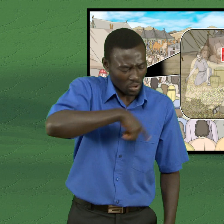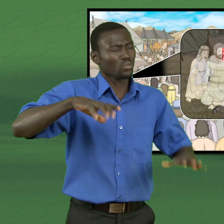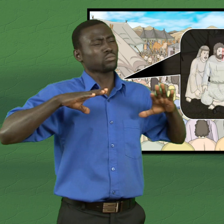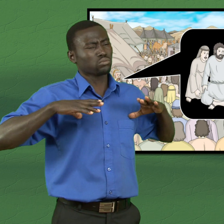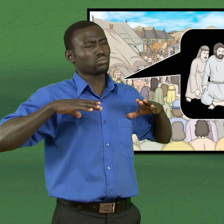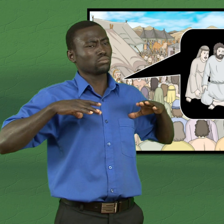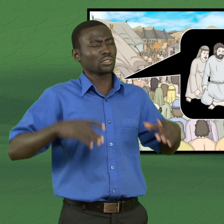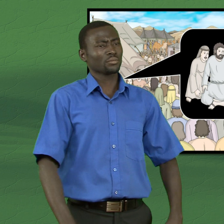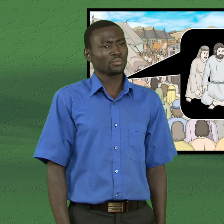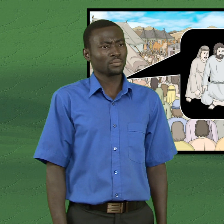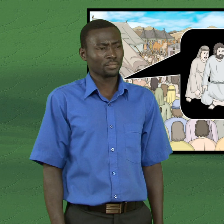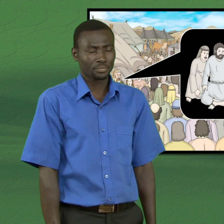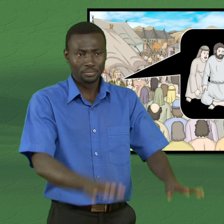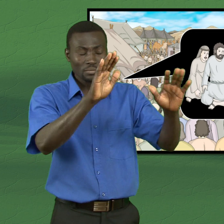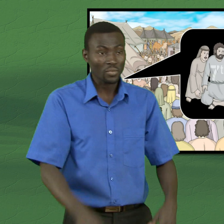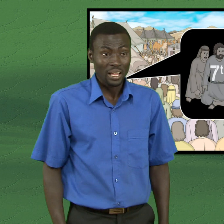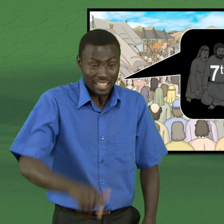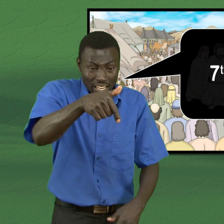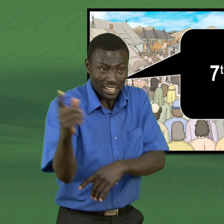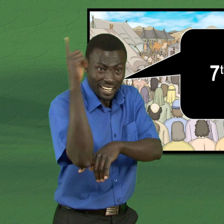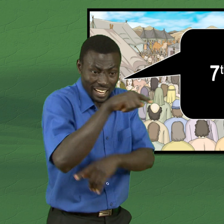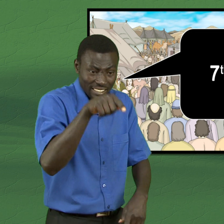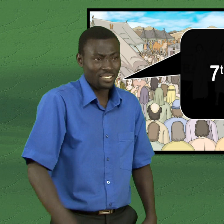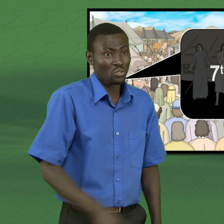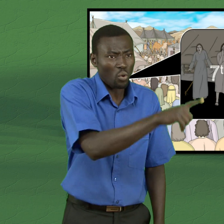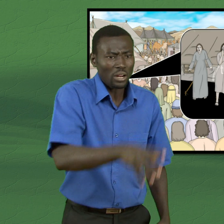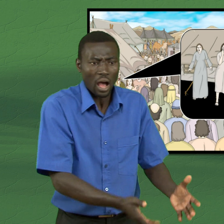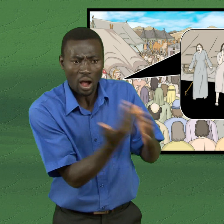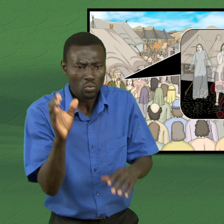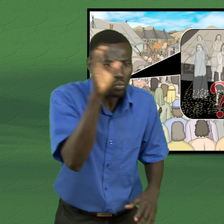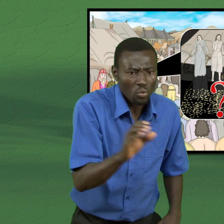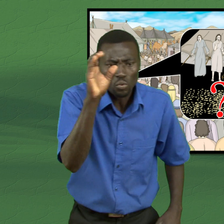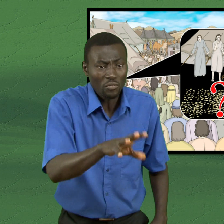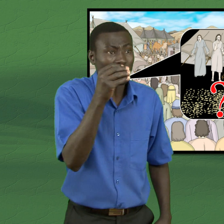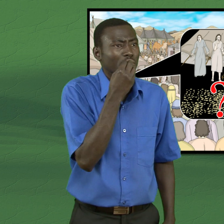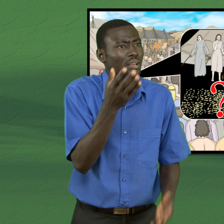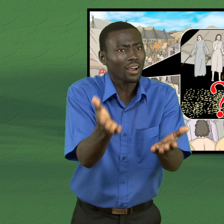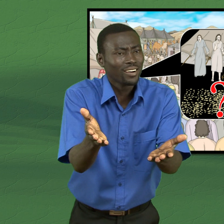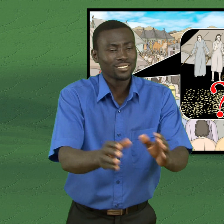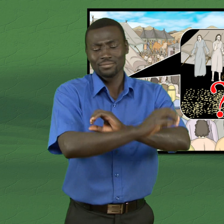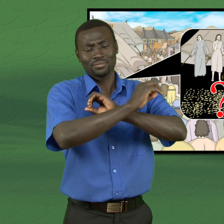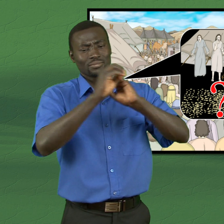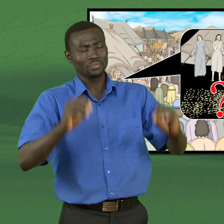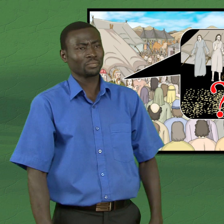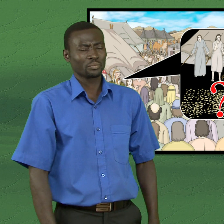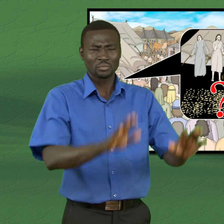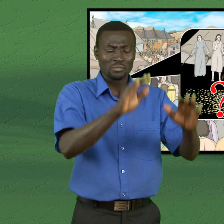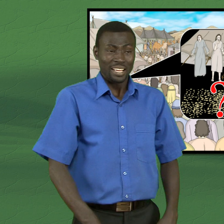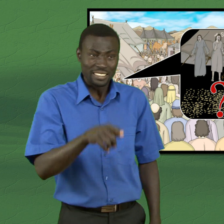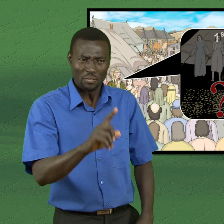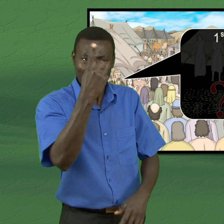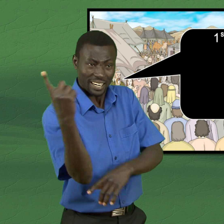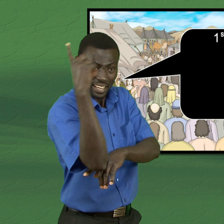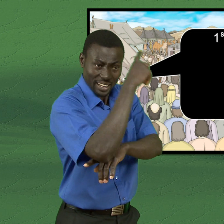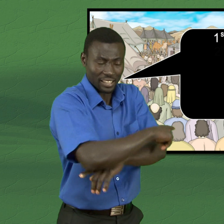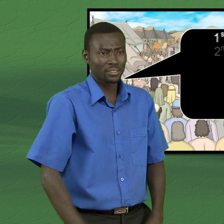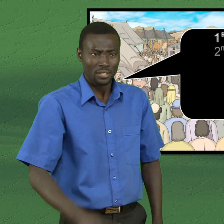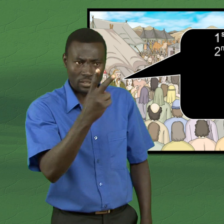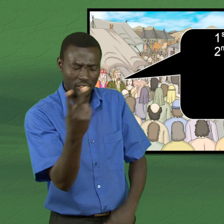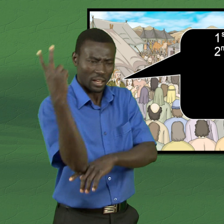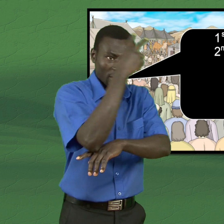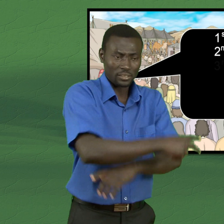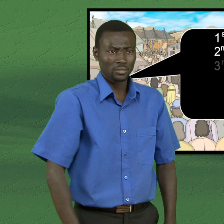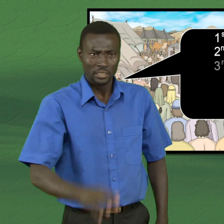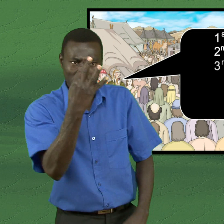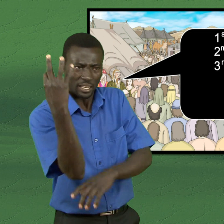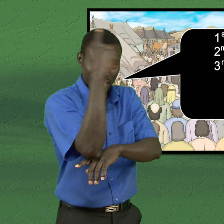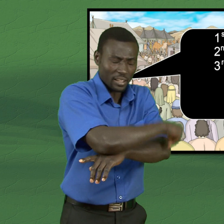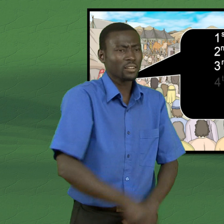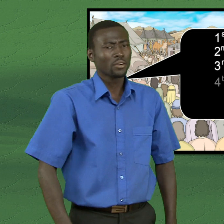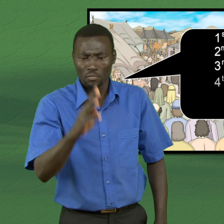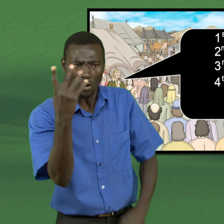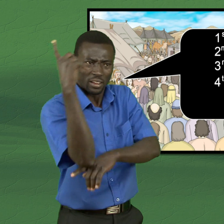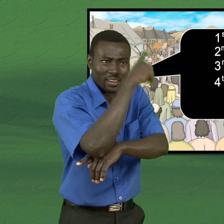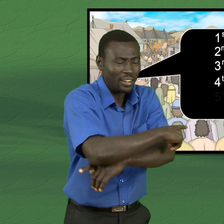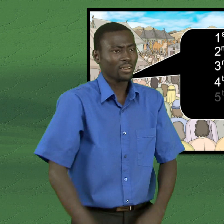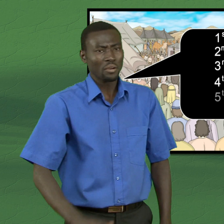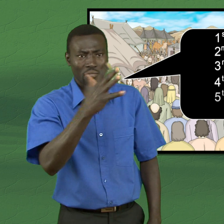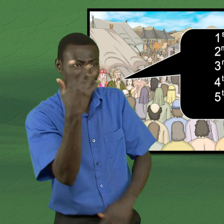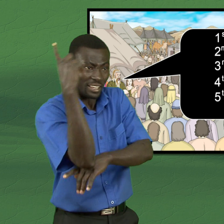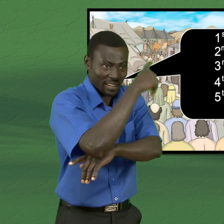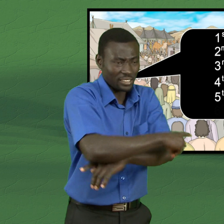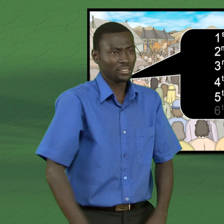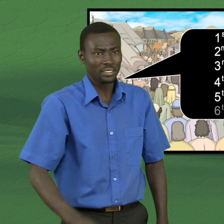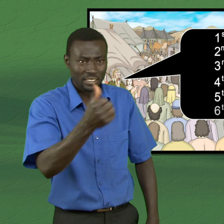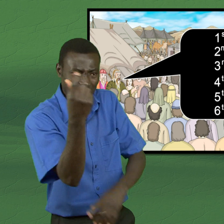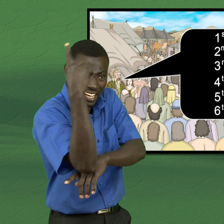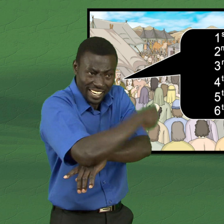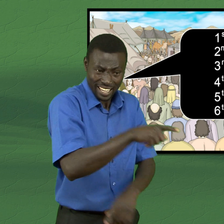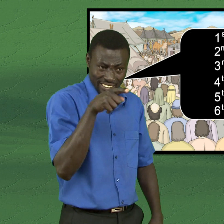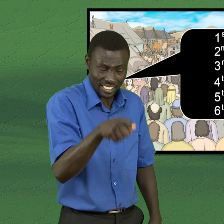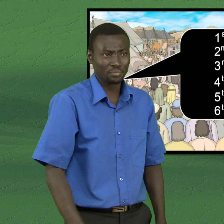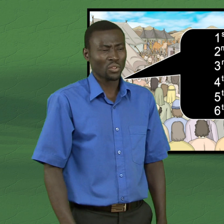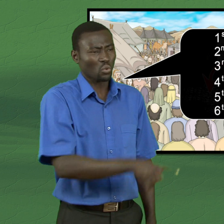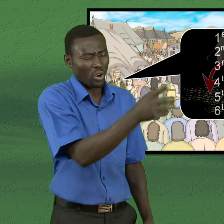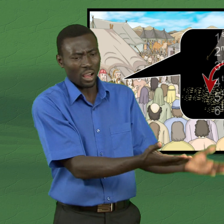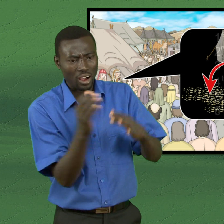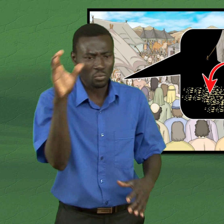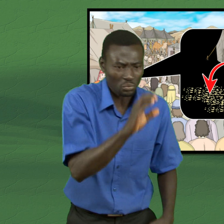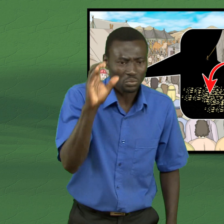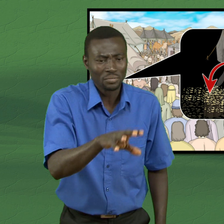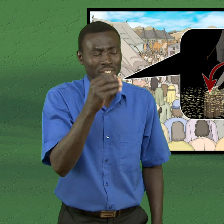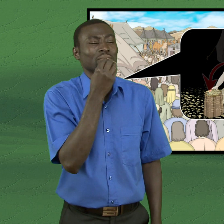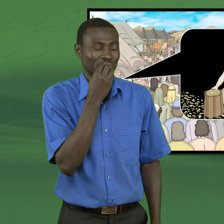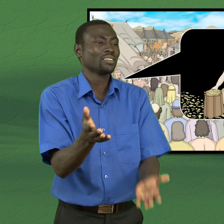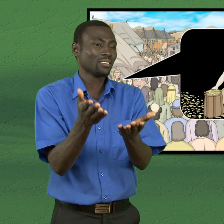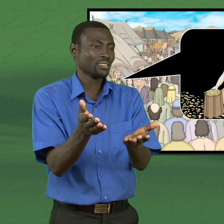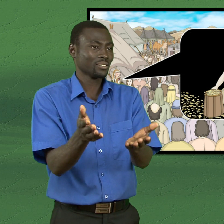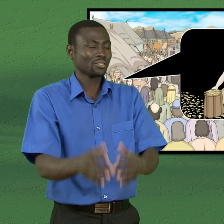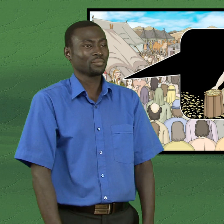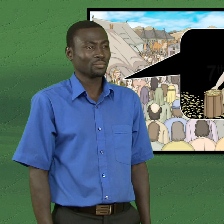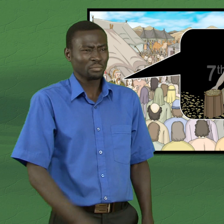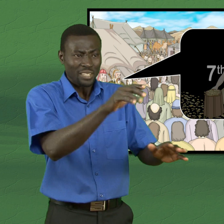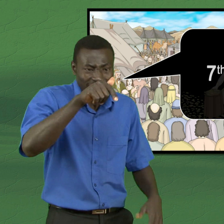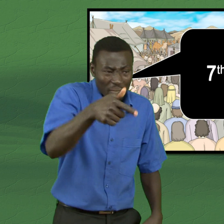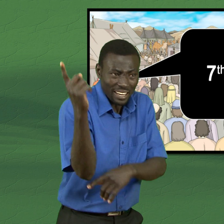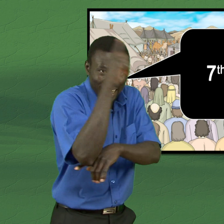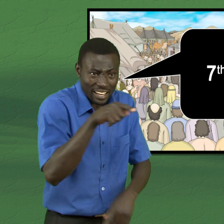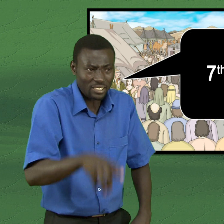For six days you may gather, but on the seventh day, the Sabbath, it will not be there.”